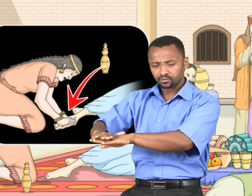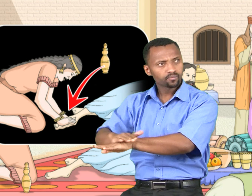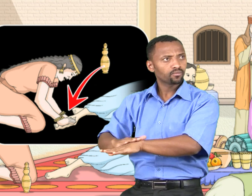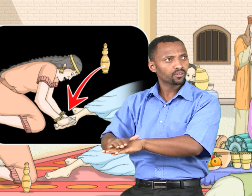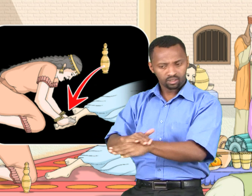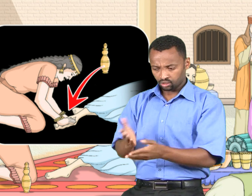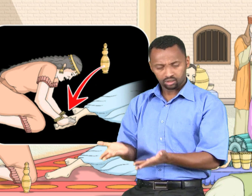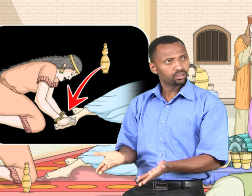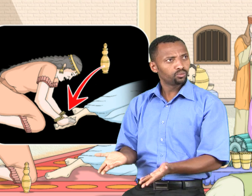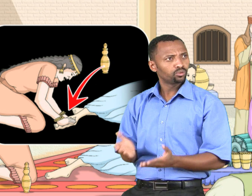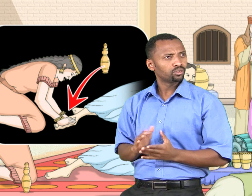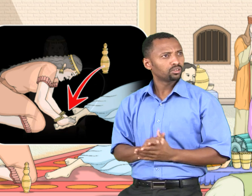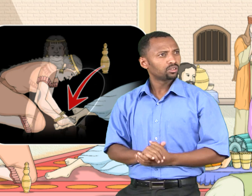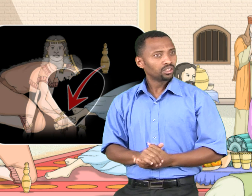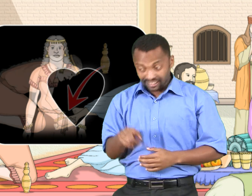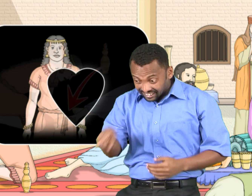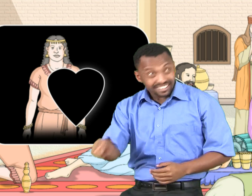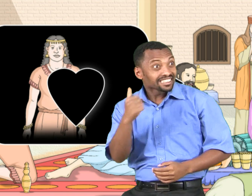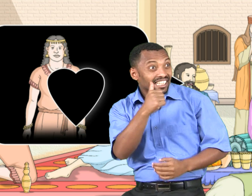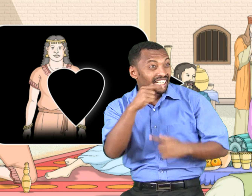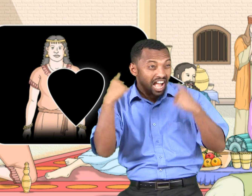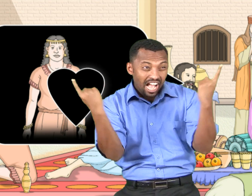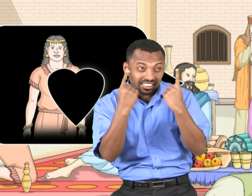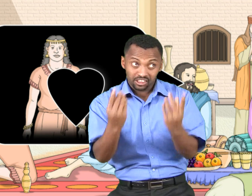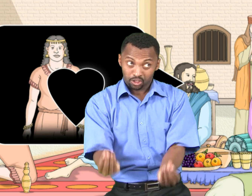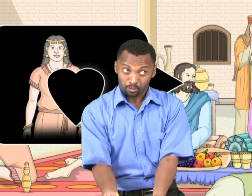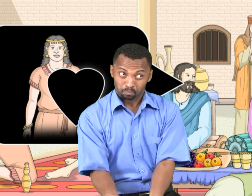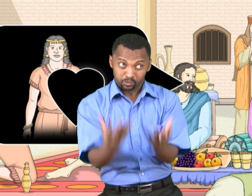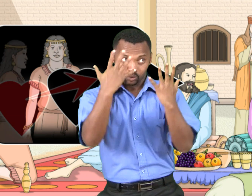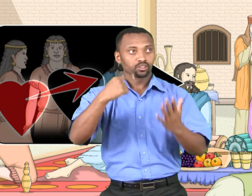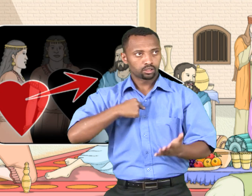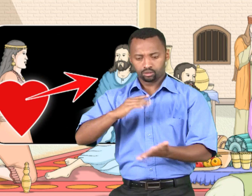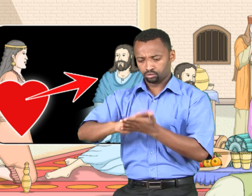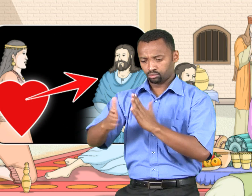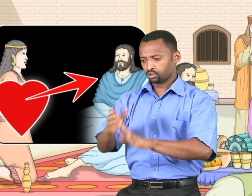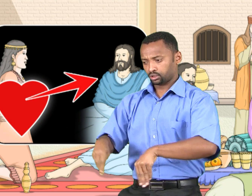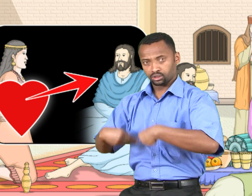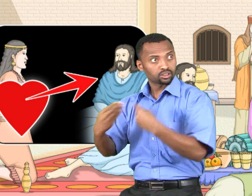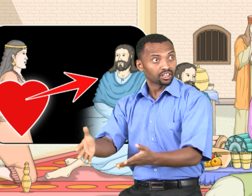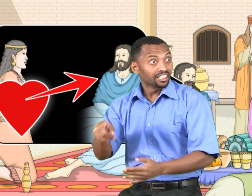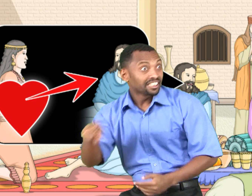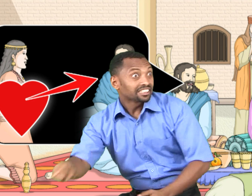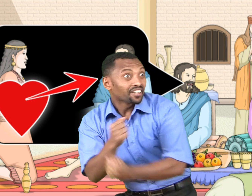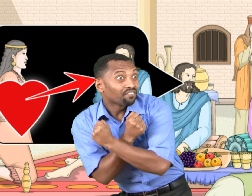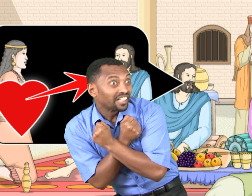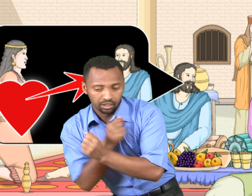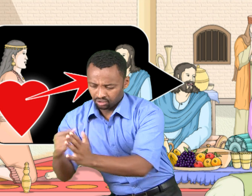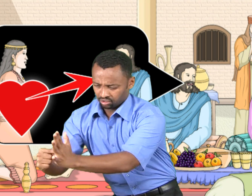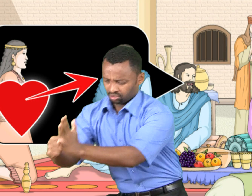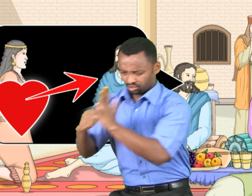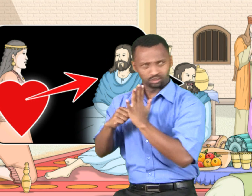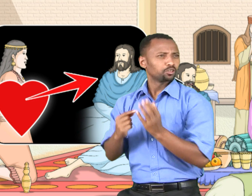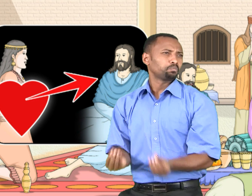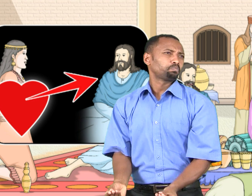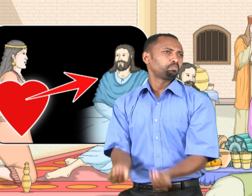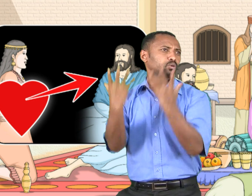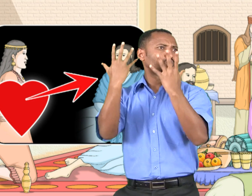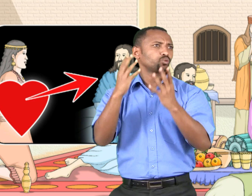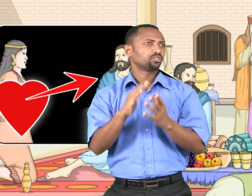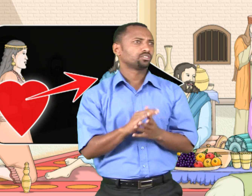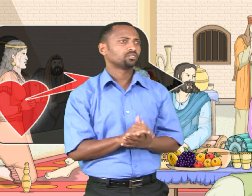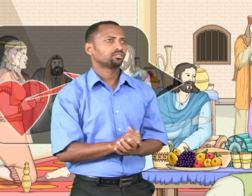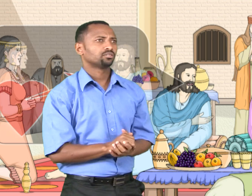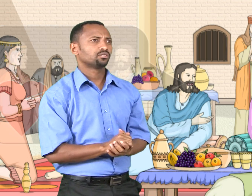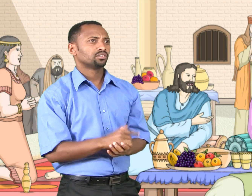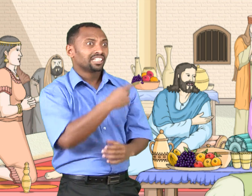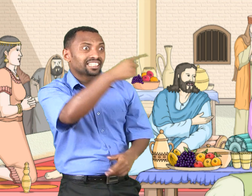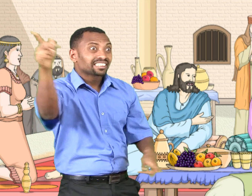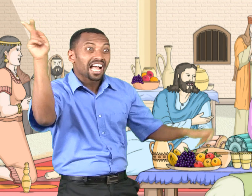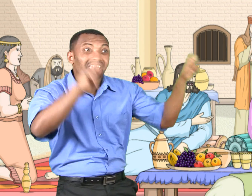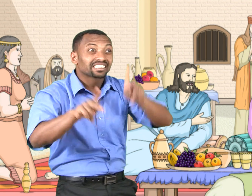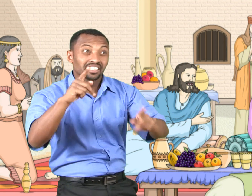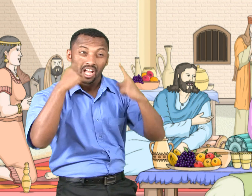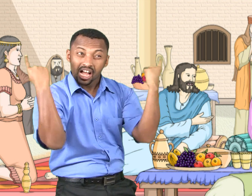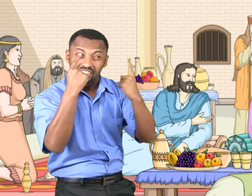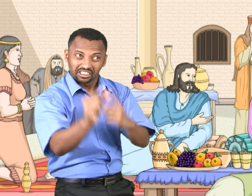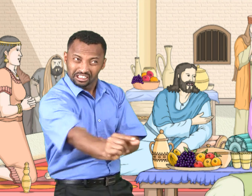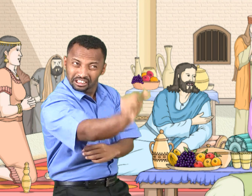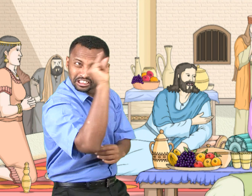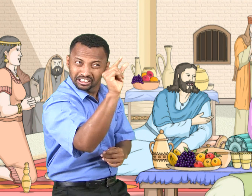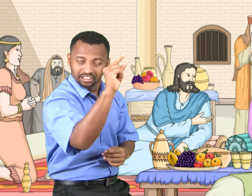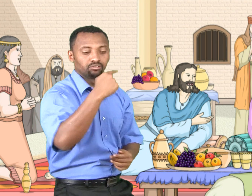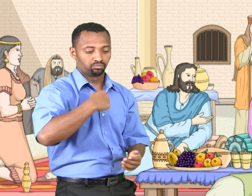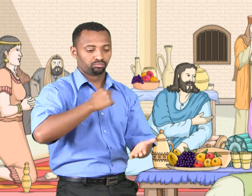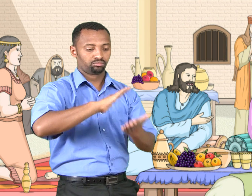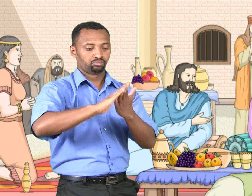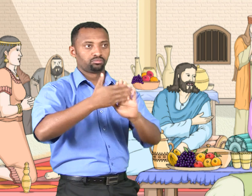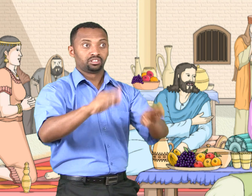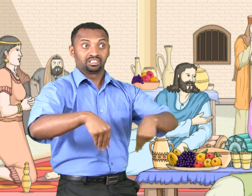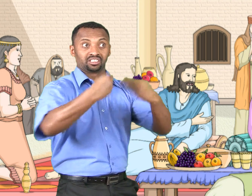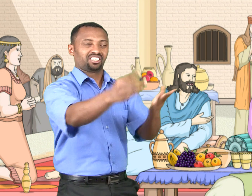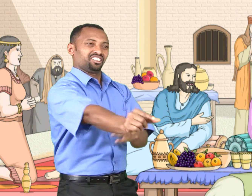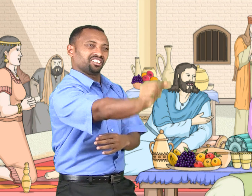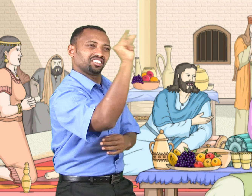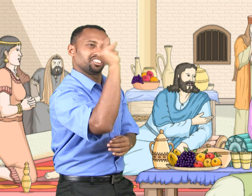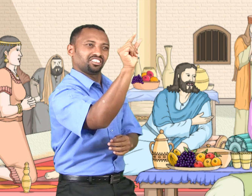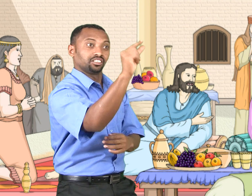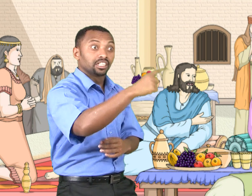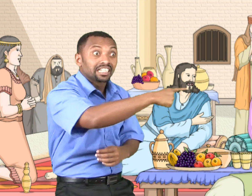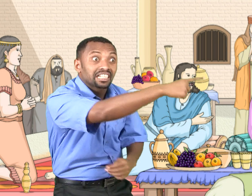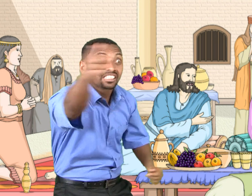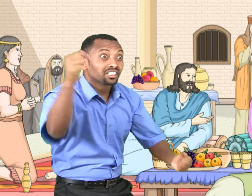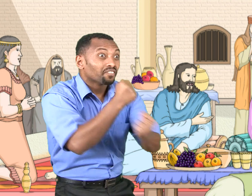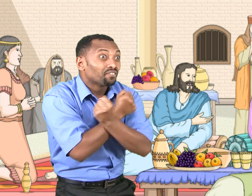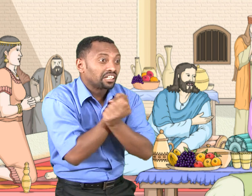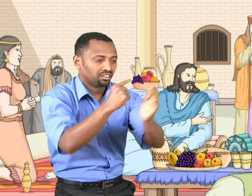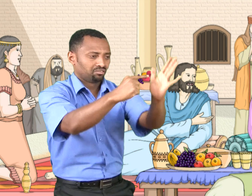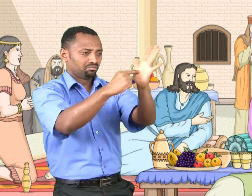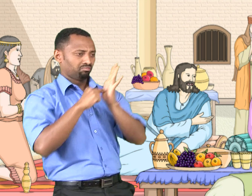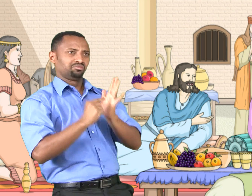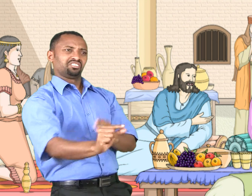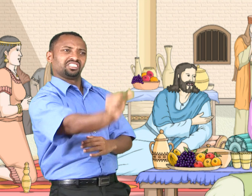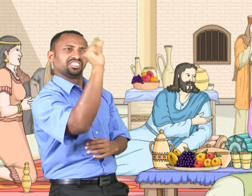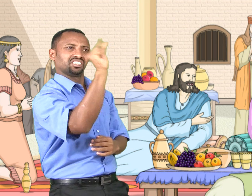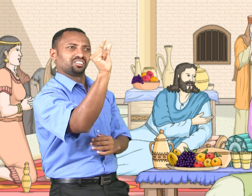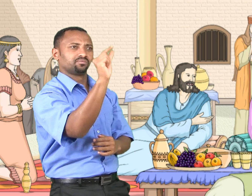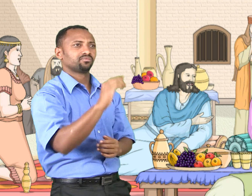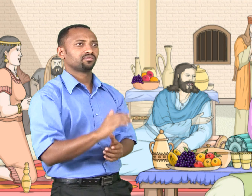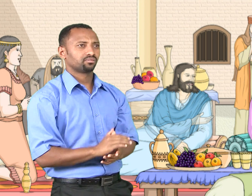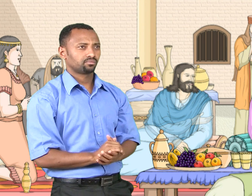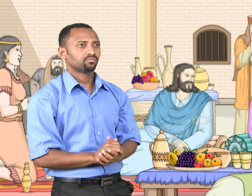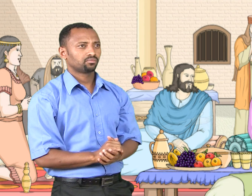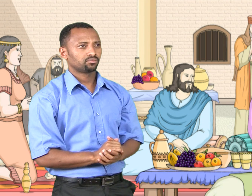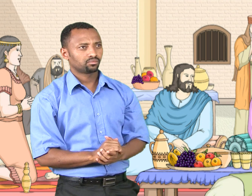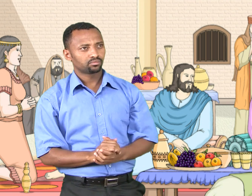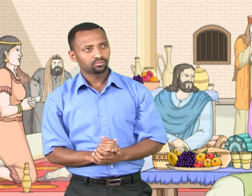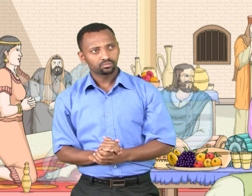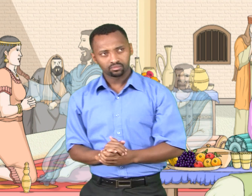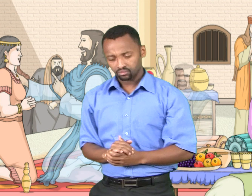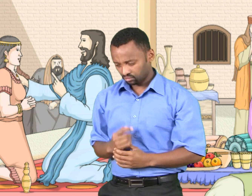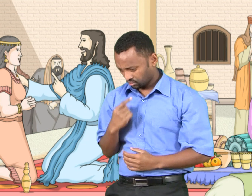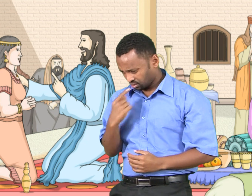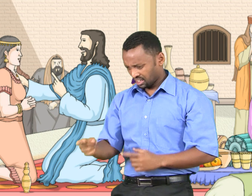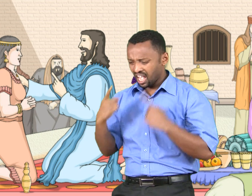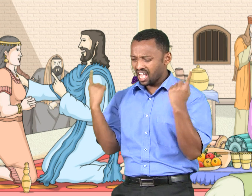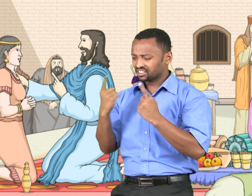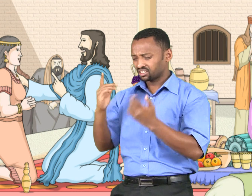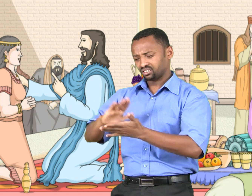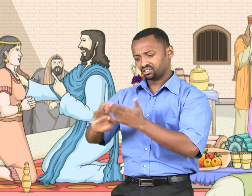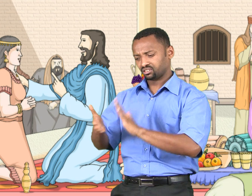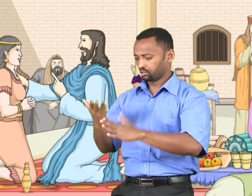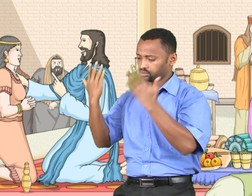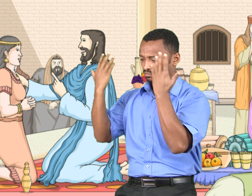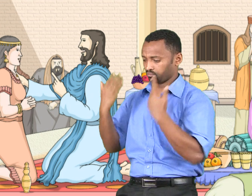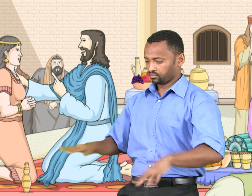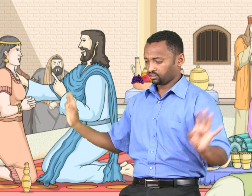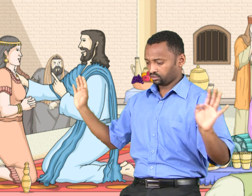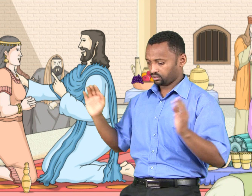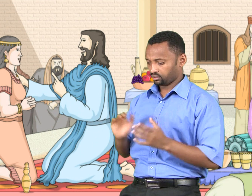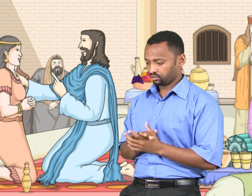Therefore I tell you, because her many sins have been forgiven, she has loved much. But he who has been forgiven little loves little.”